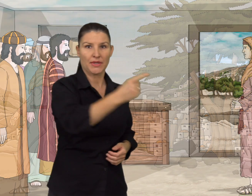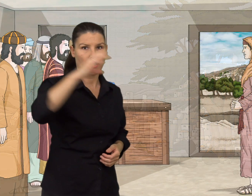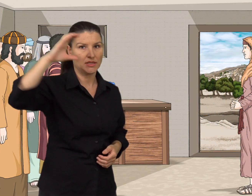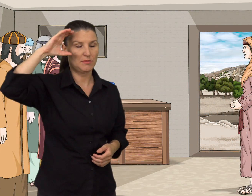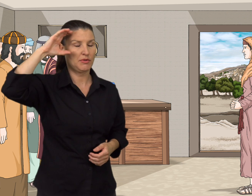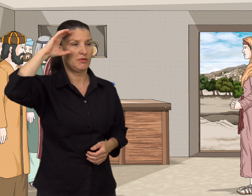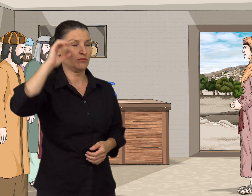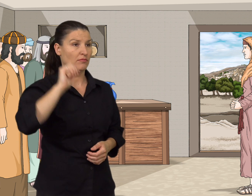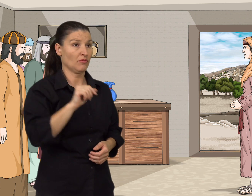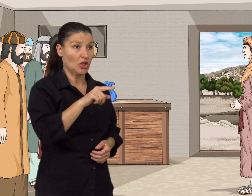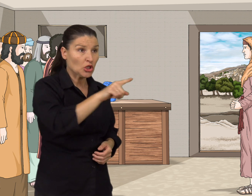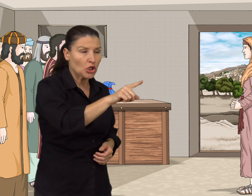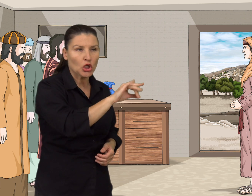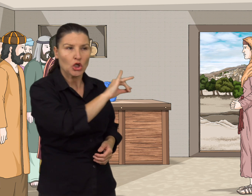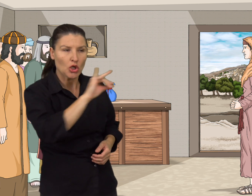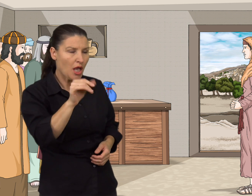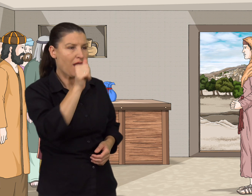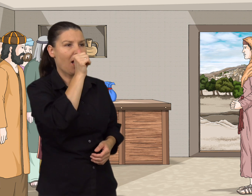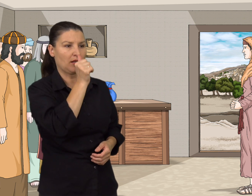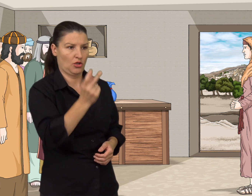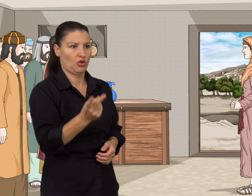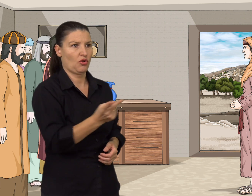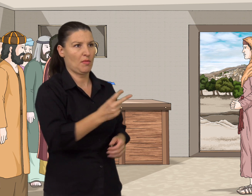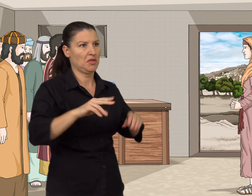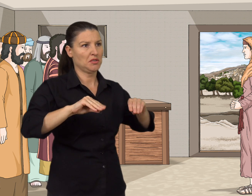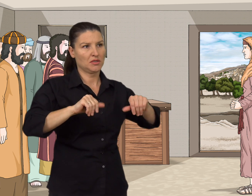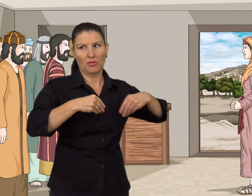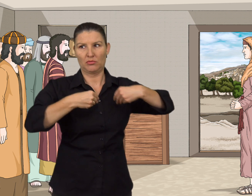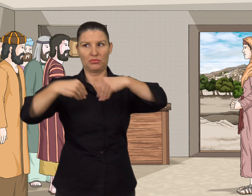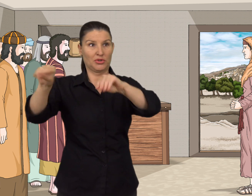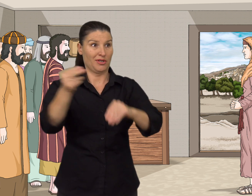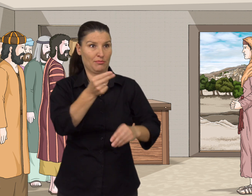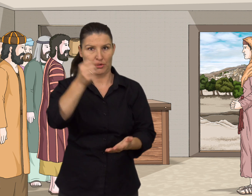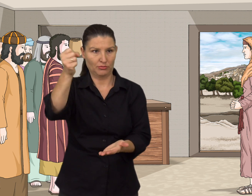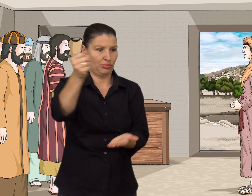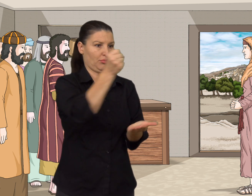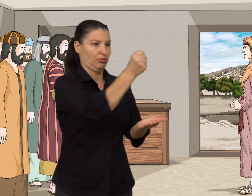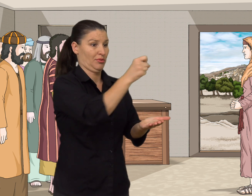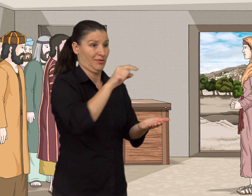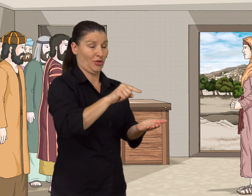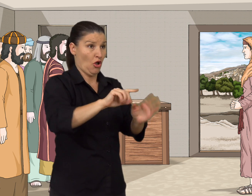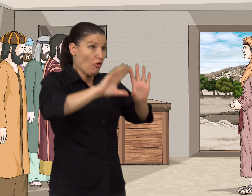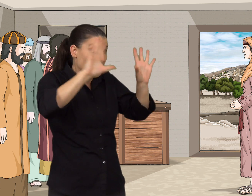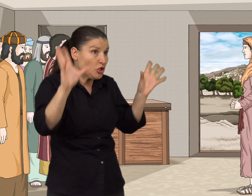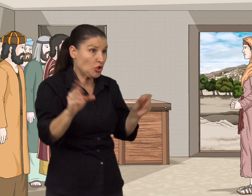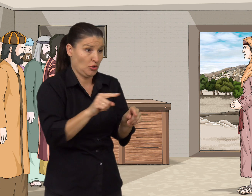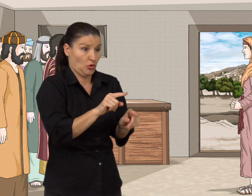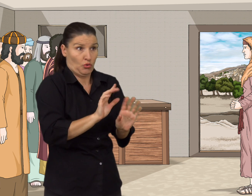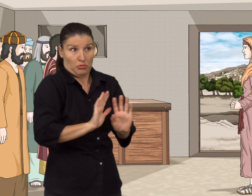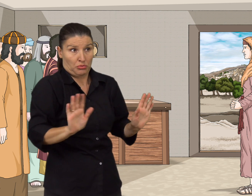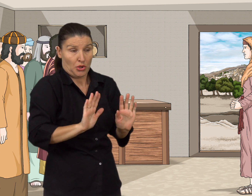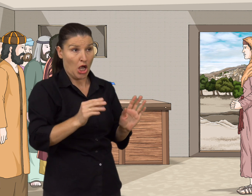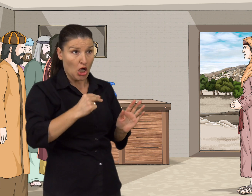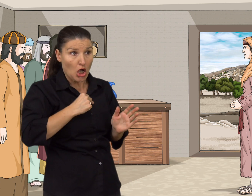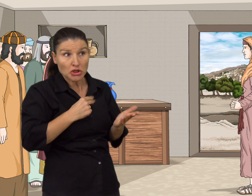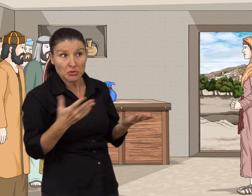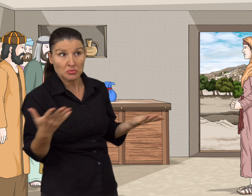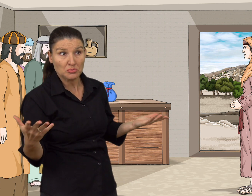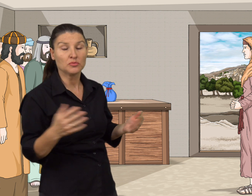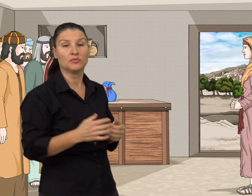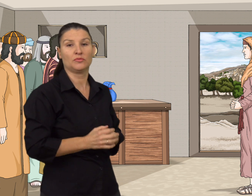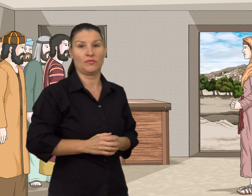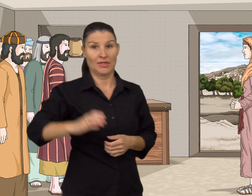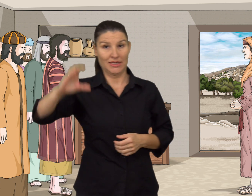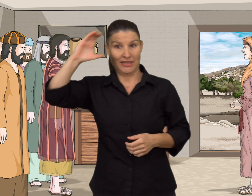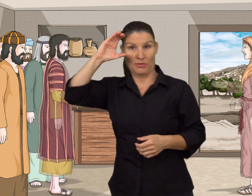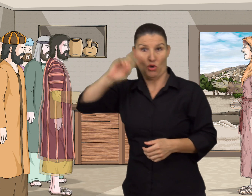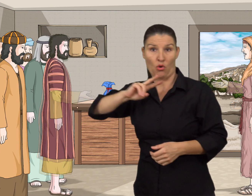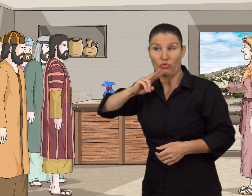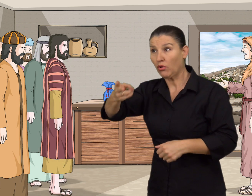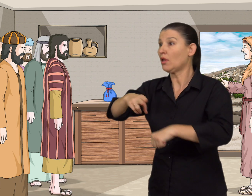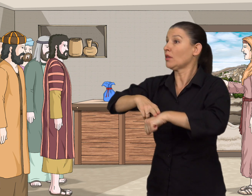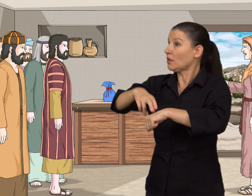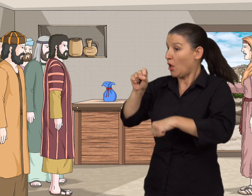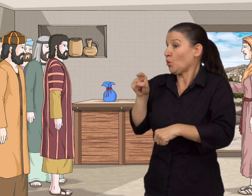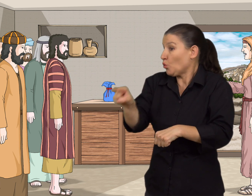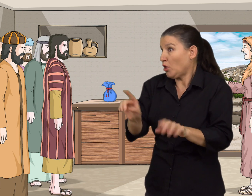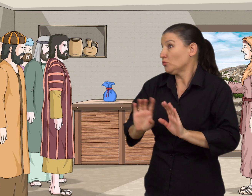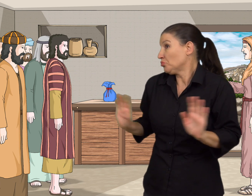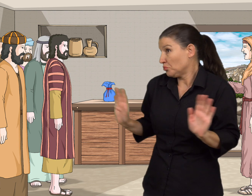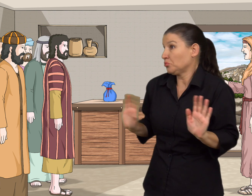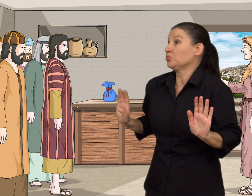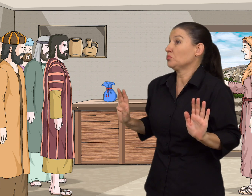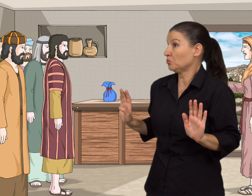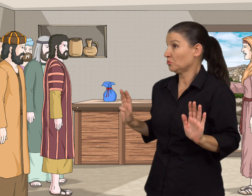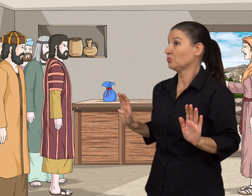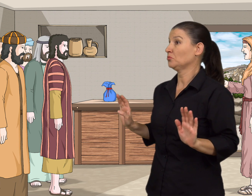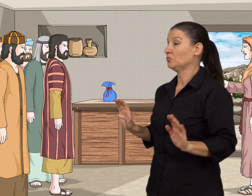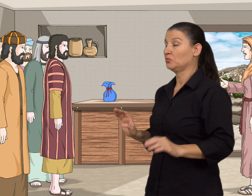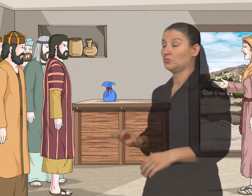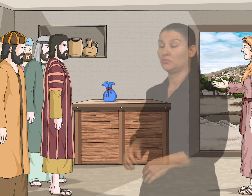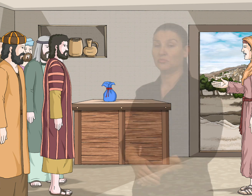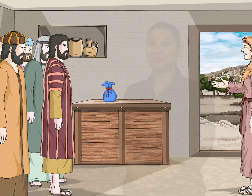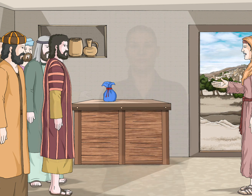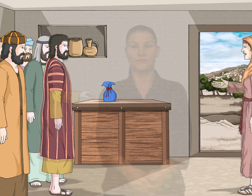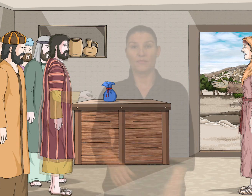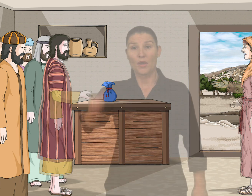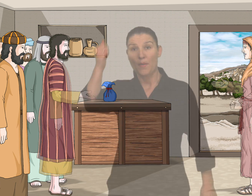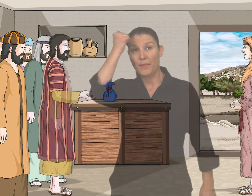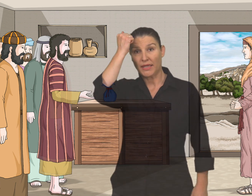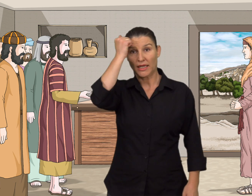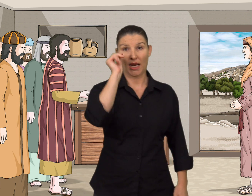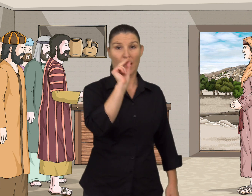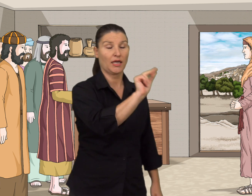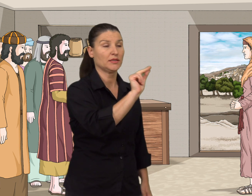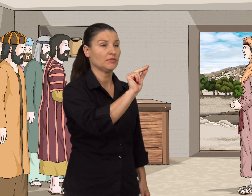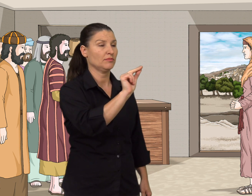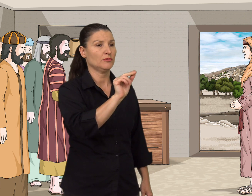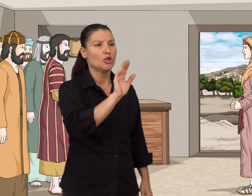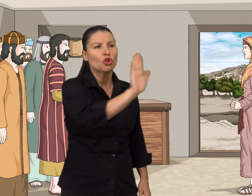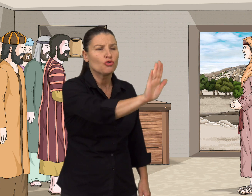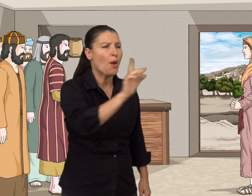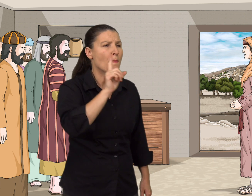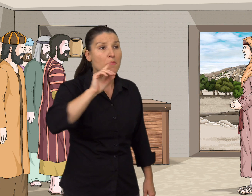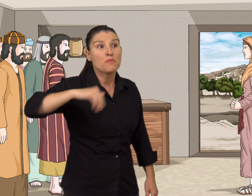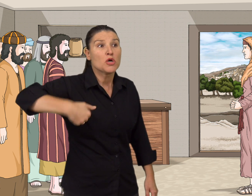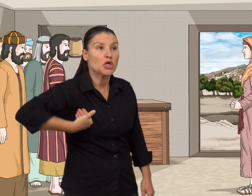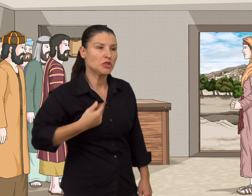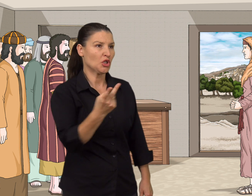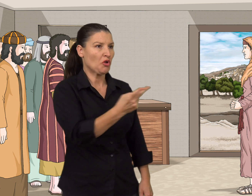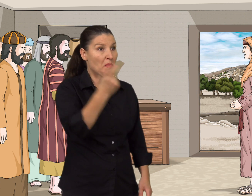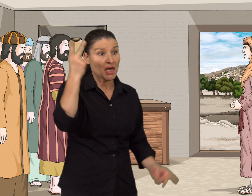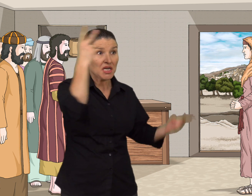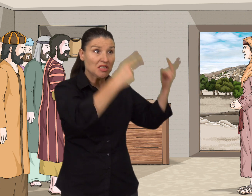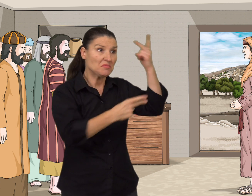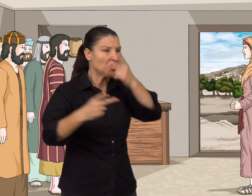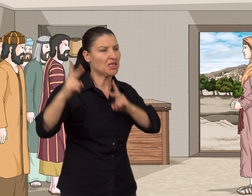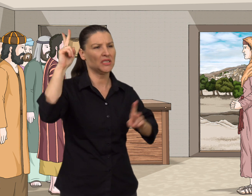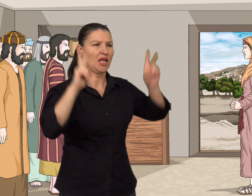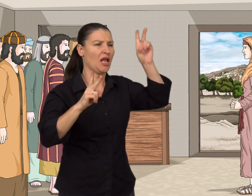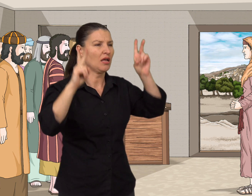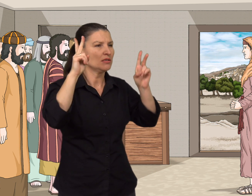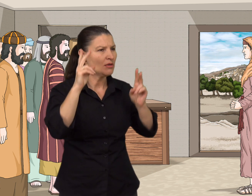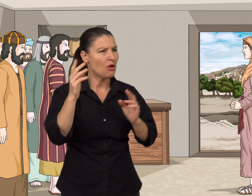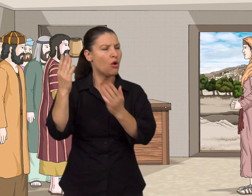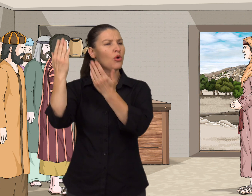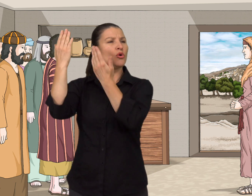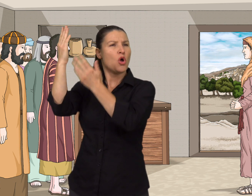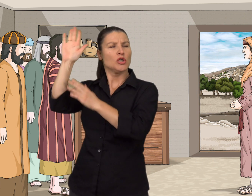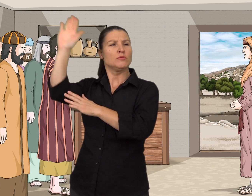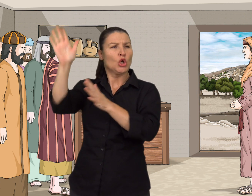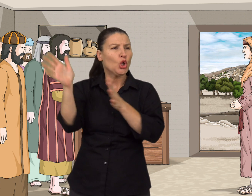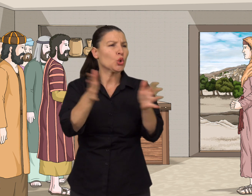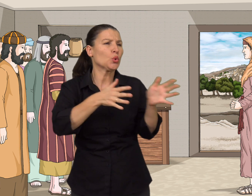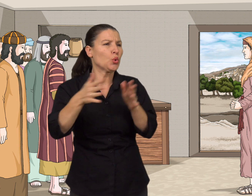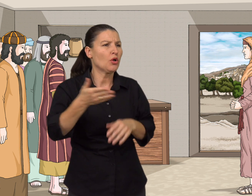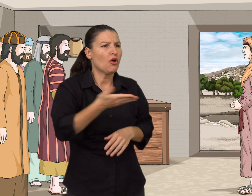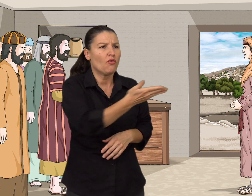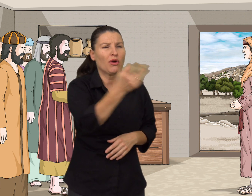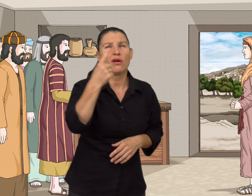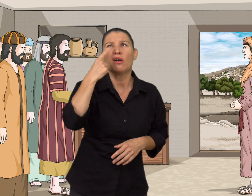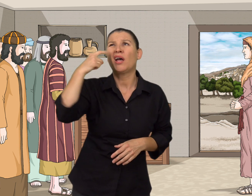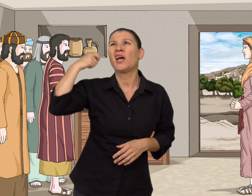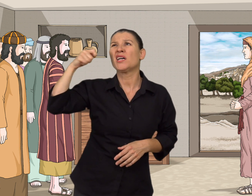“Tell me,” said Peter, “is this the price you and your husband got for the land?”